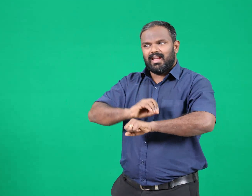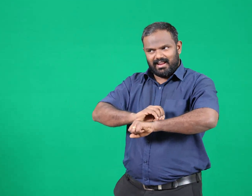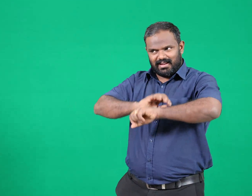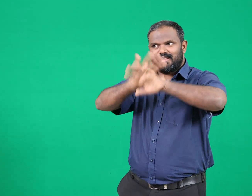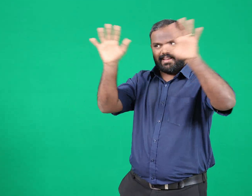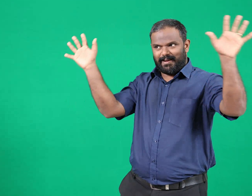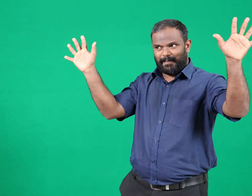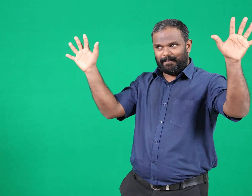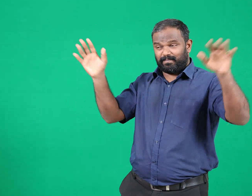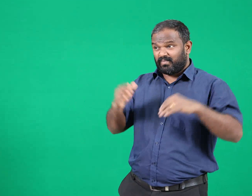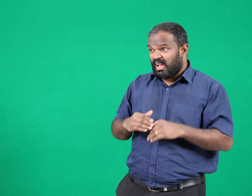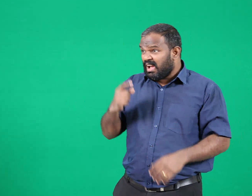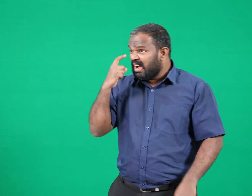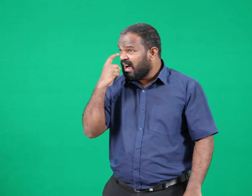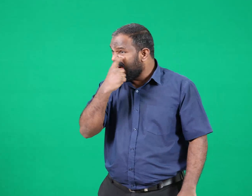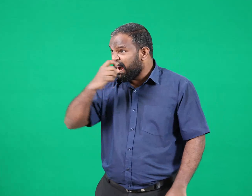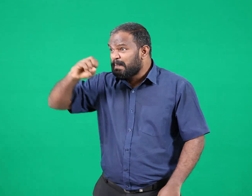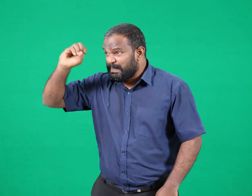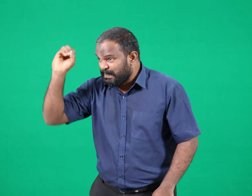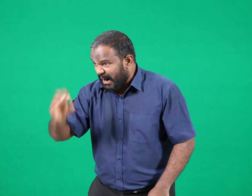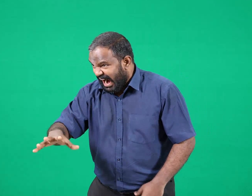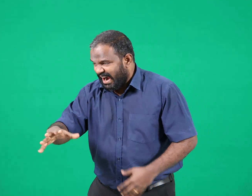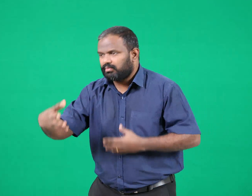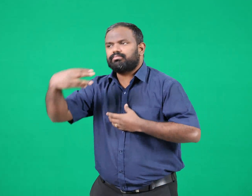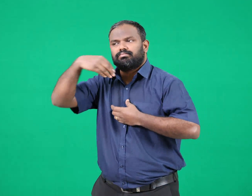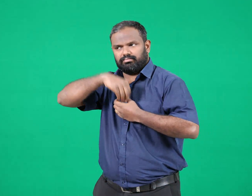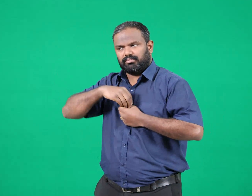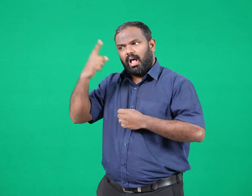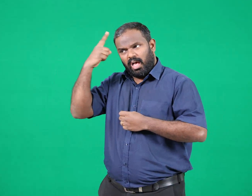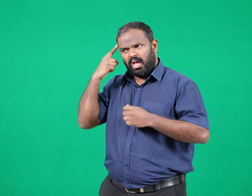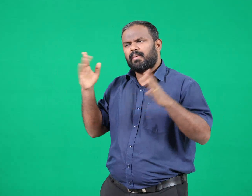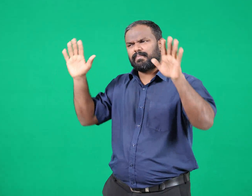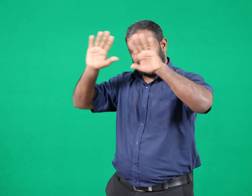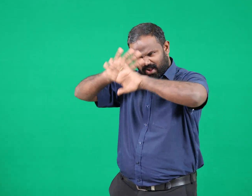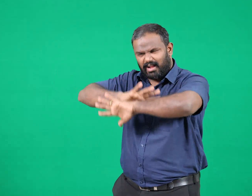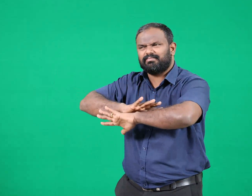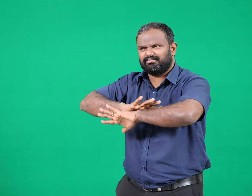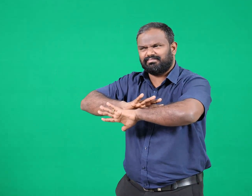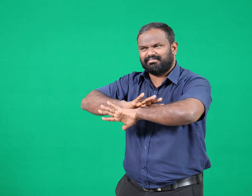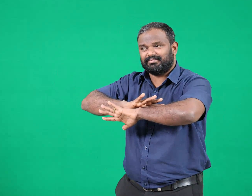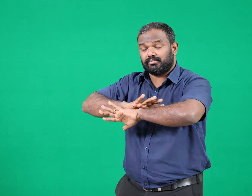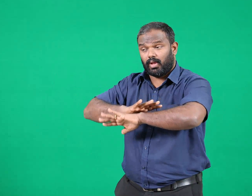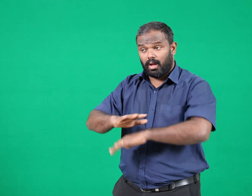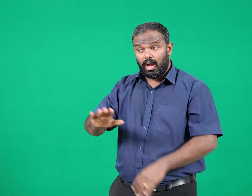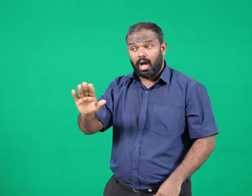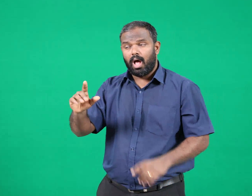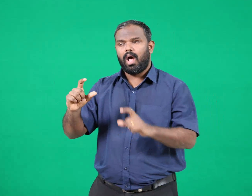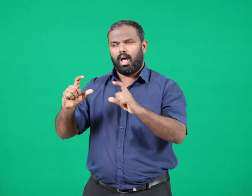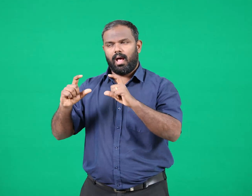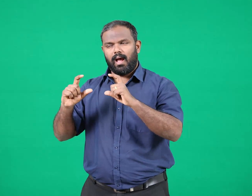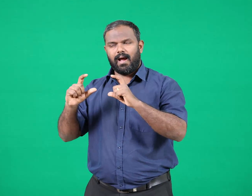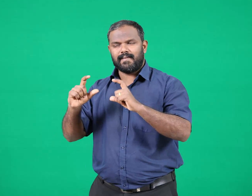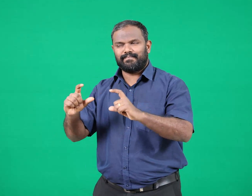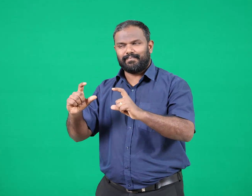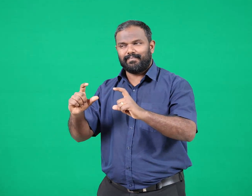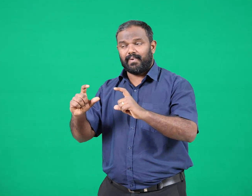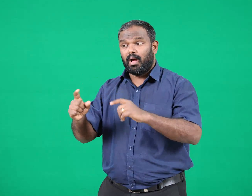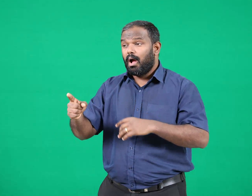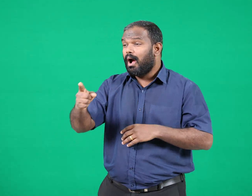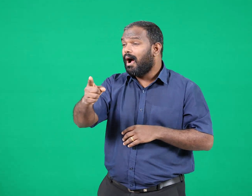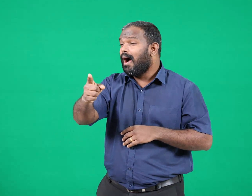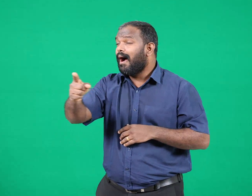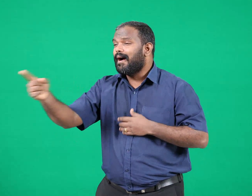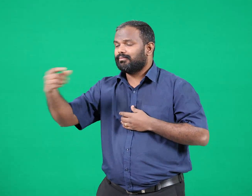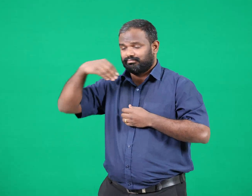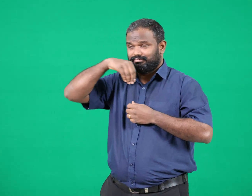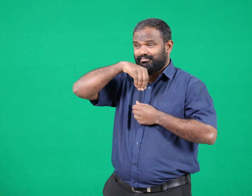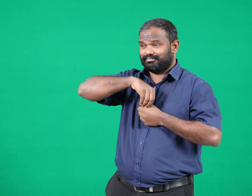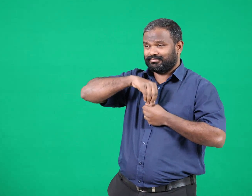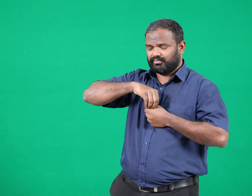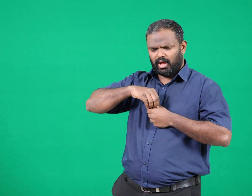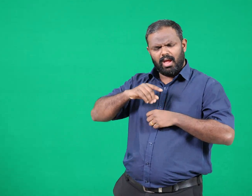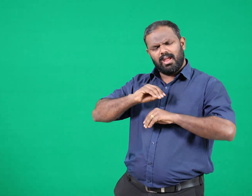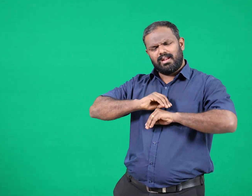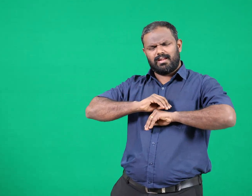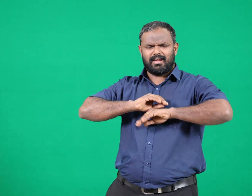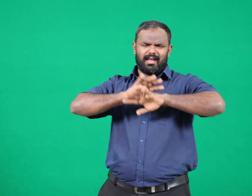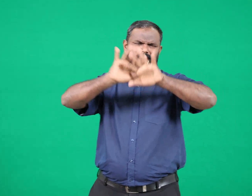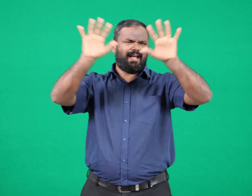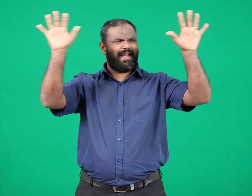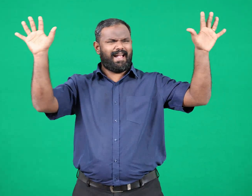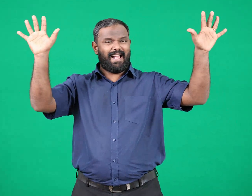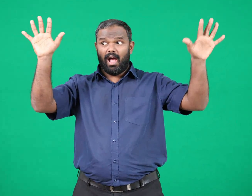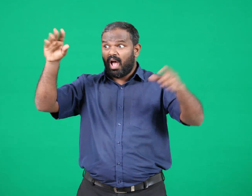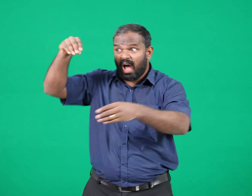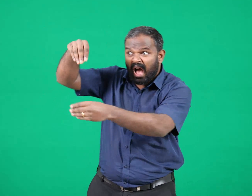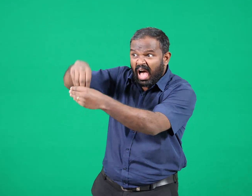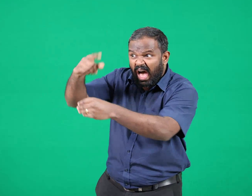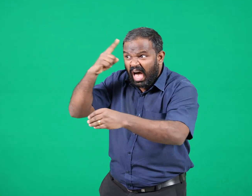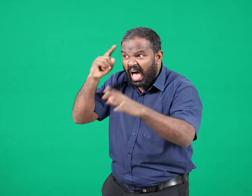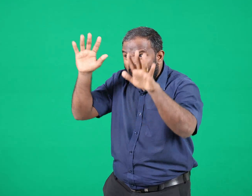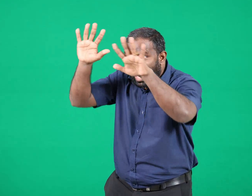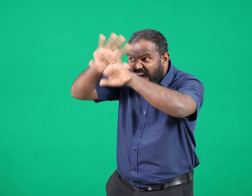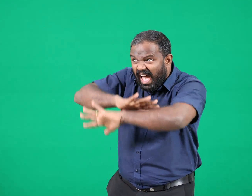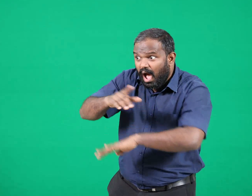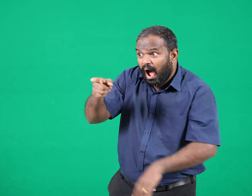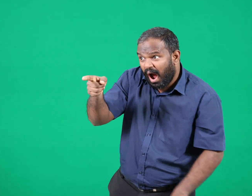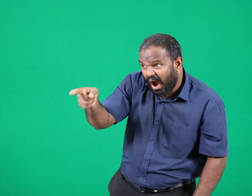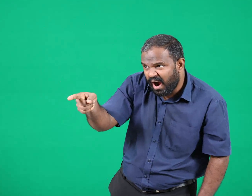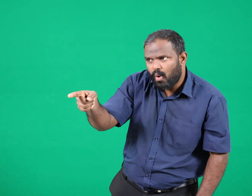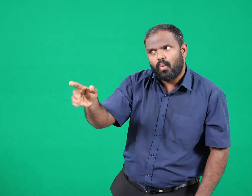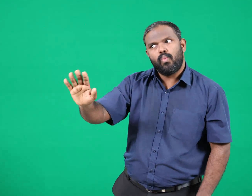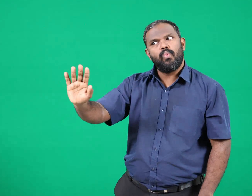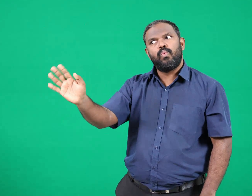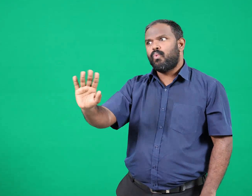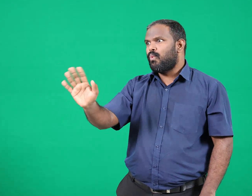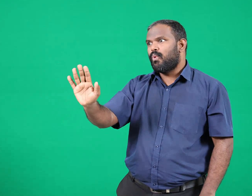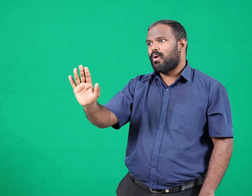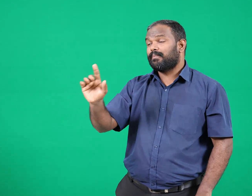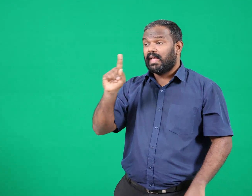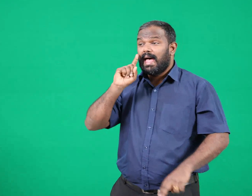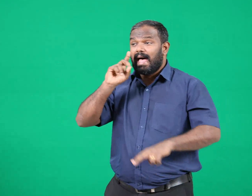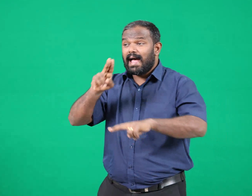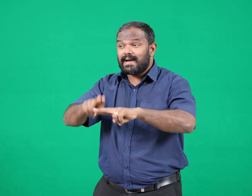Be careful, then, that the light within you is not darkness.